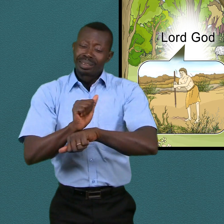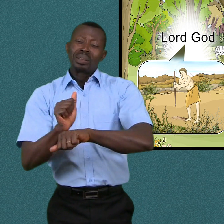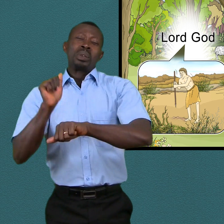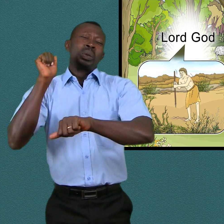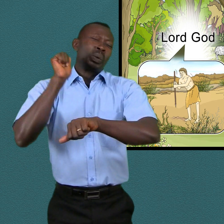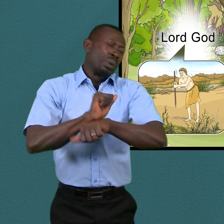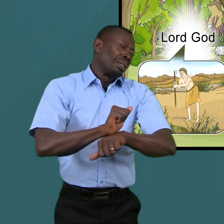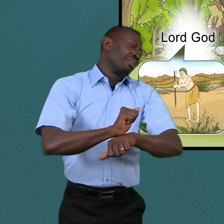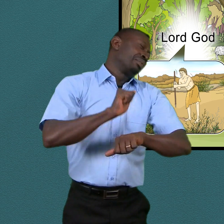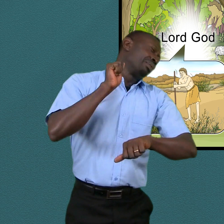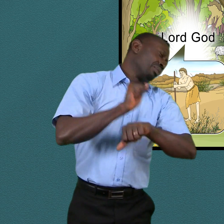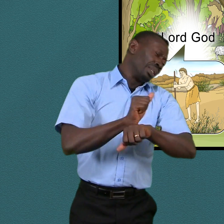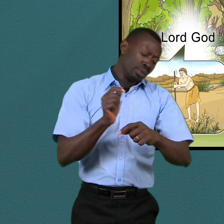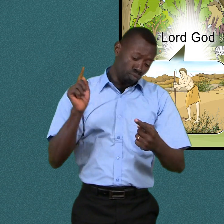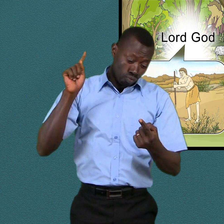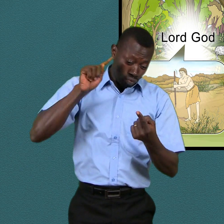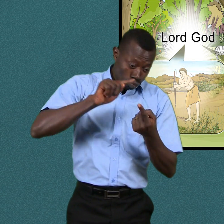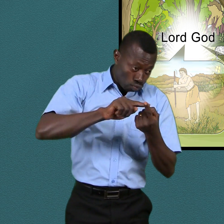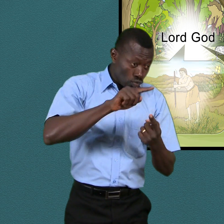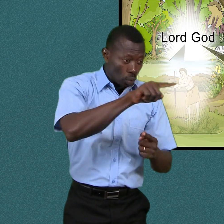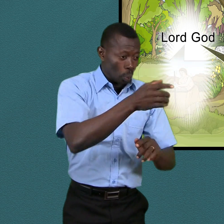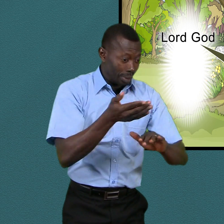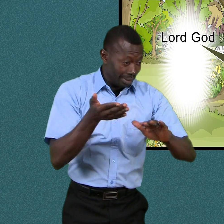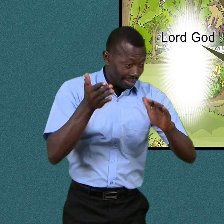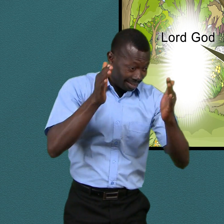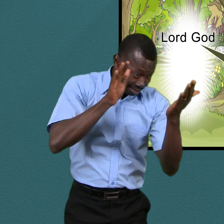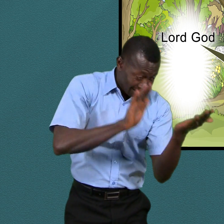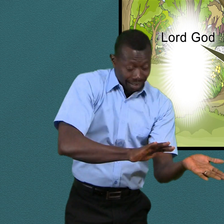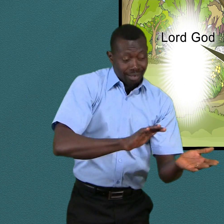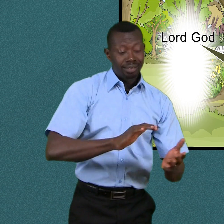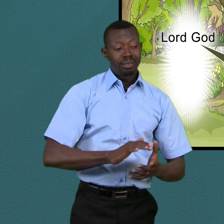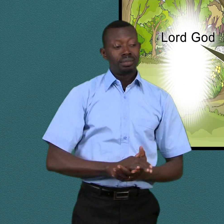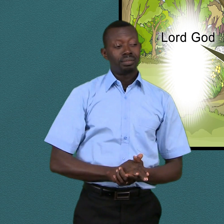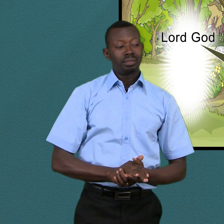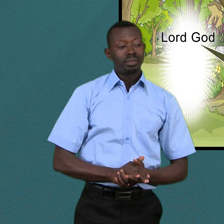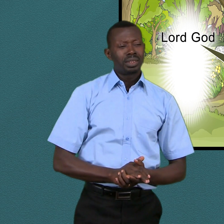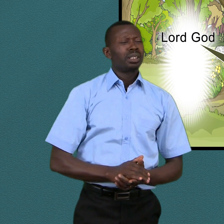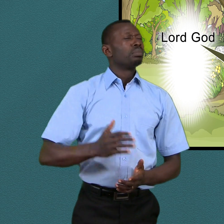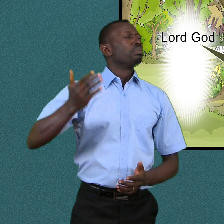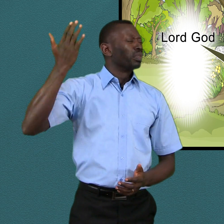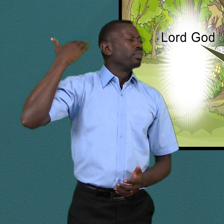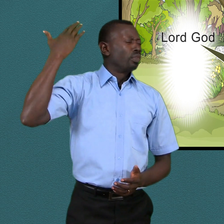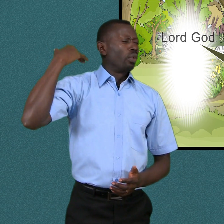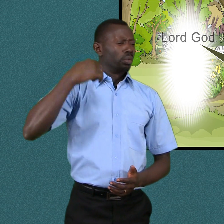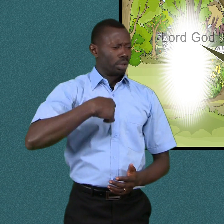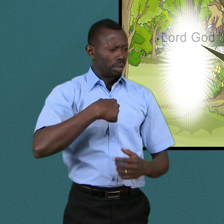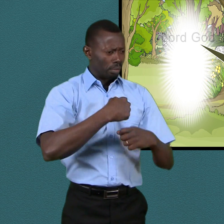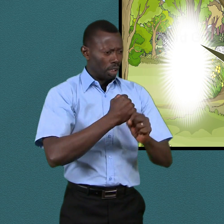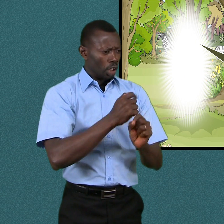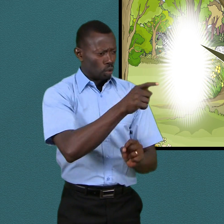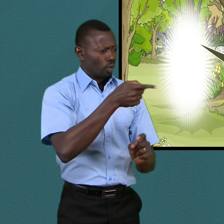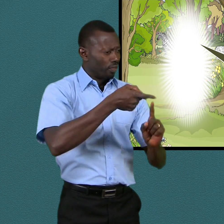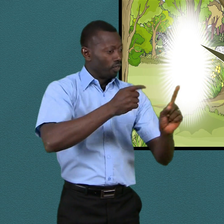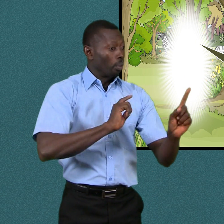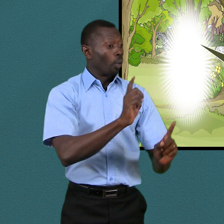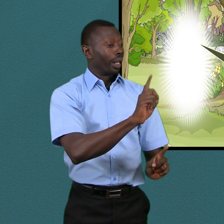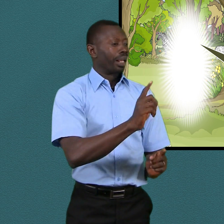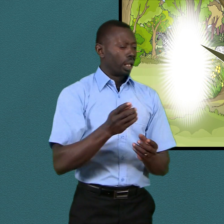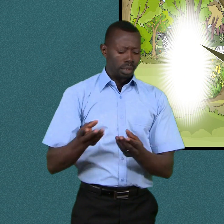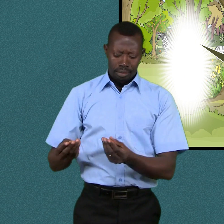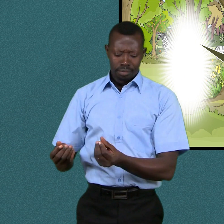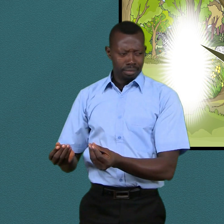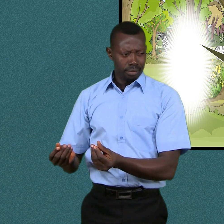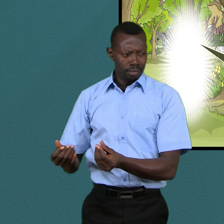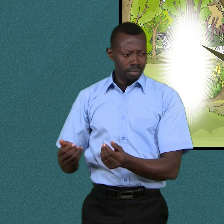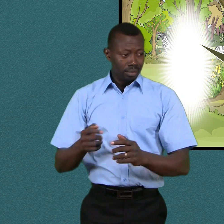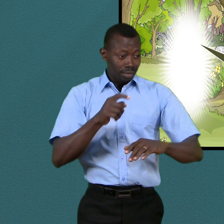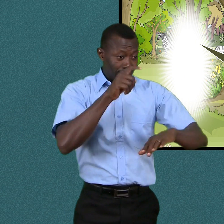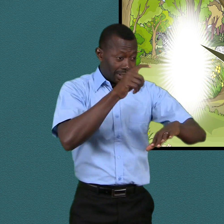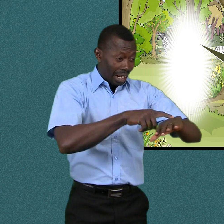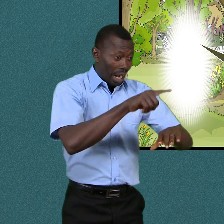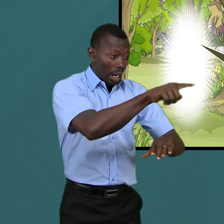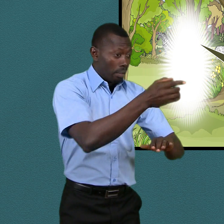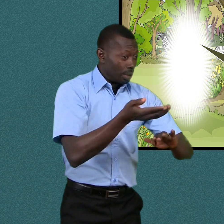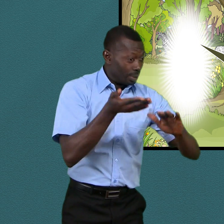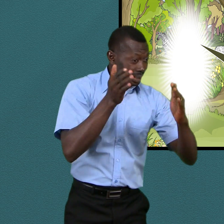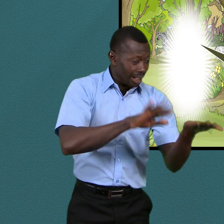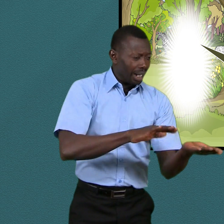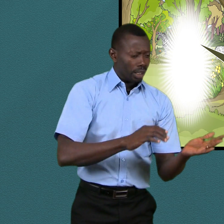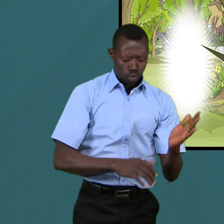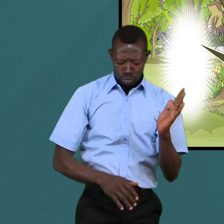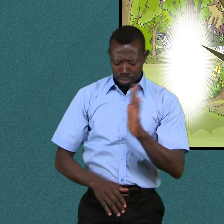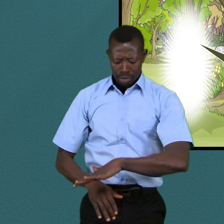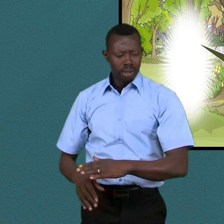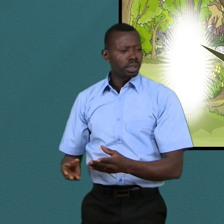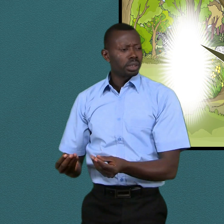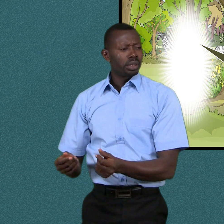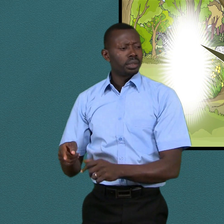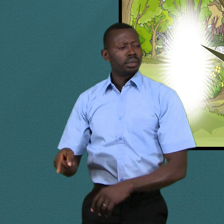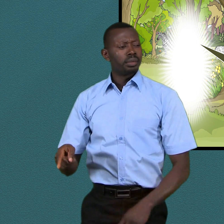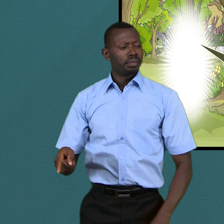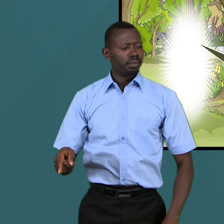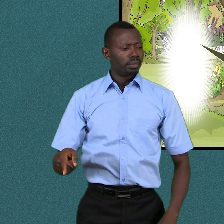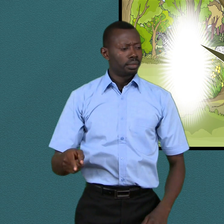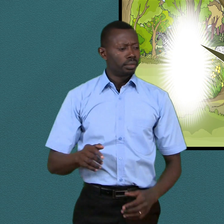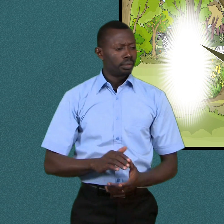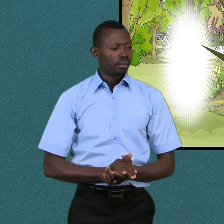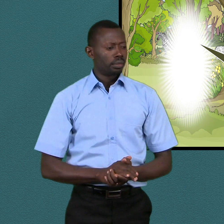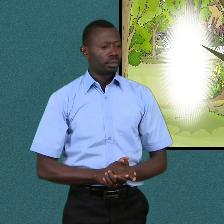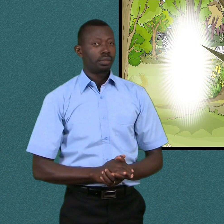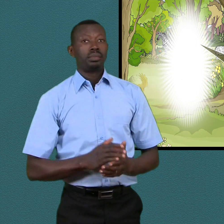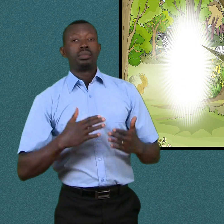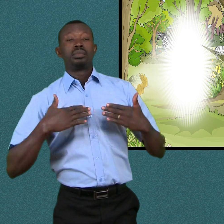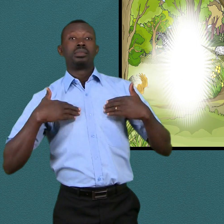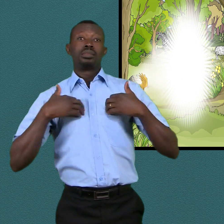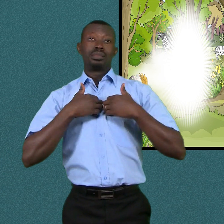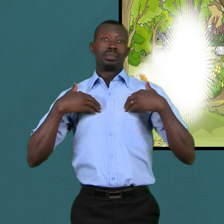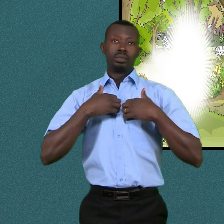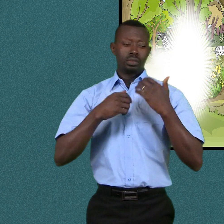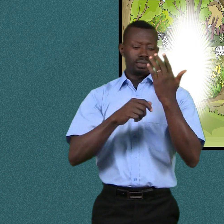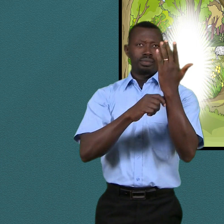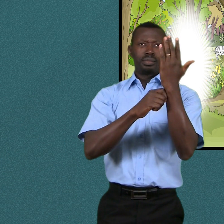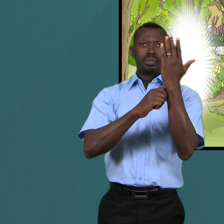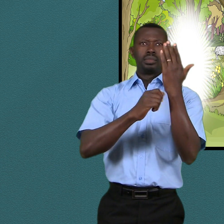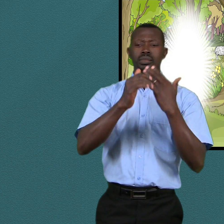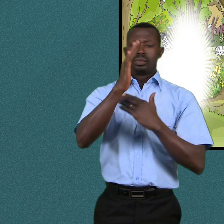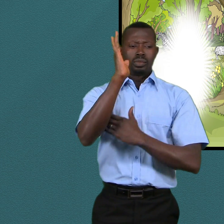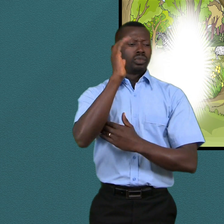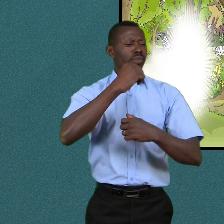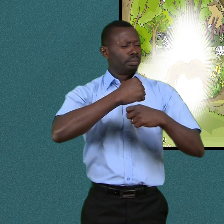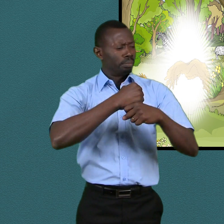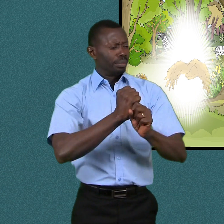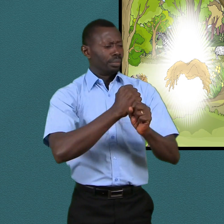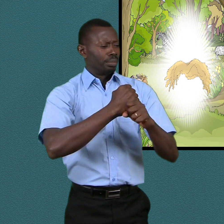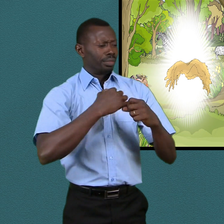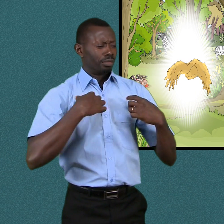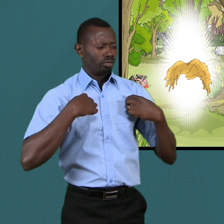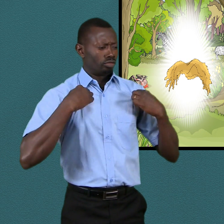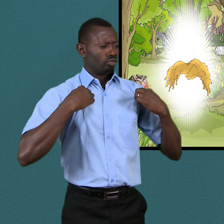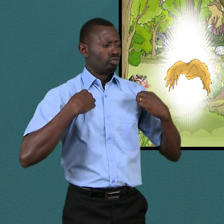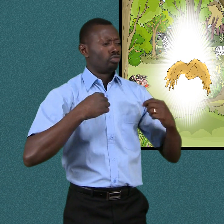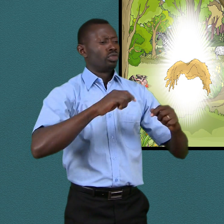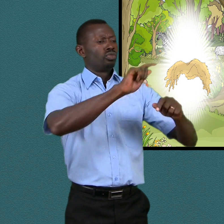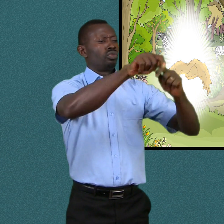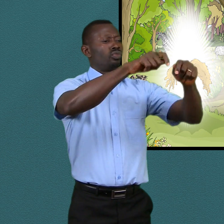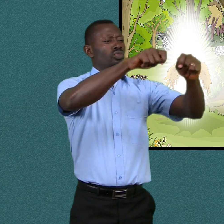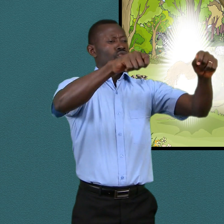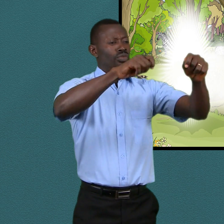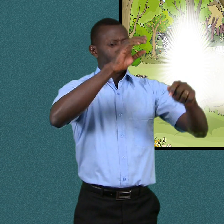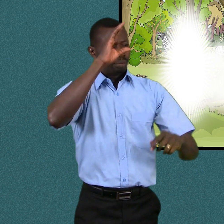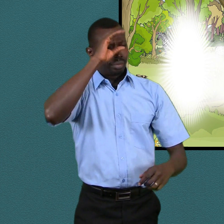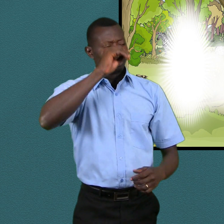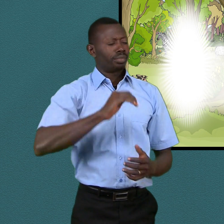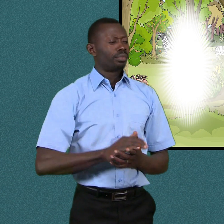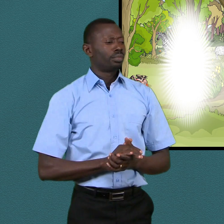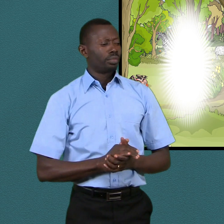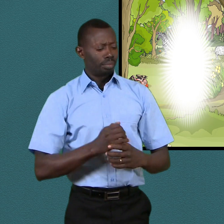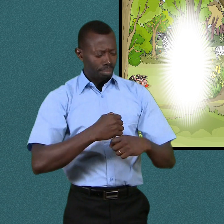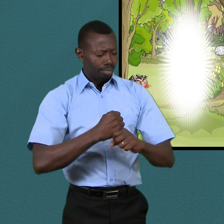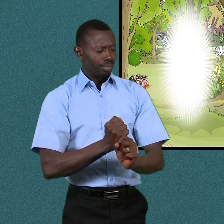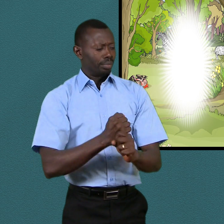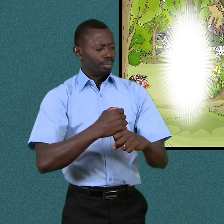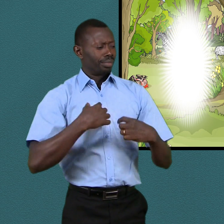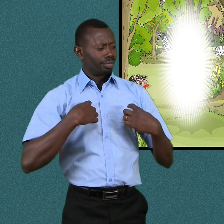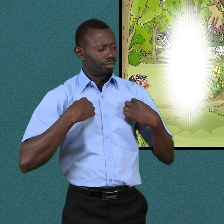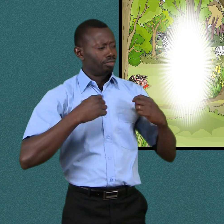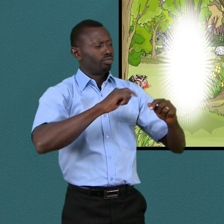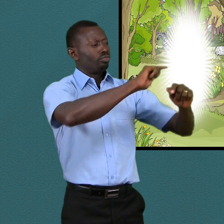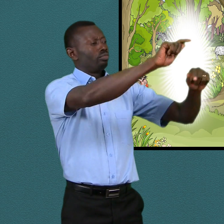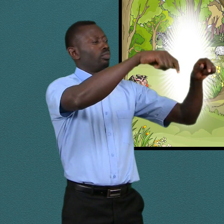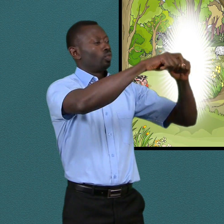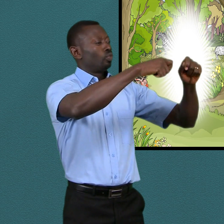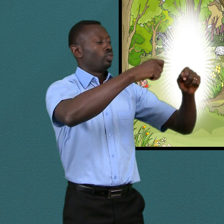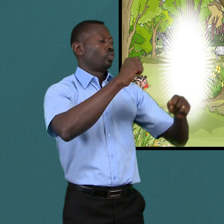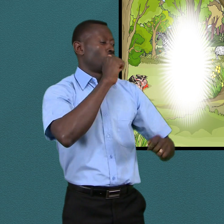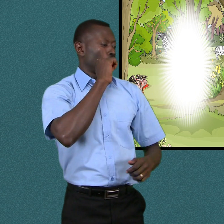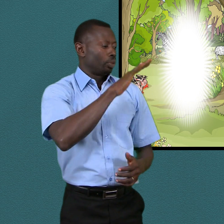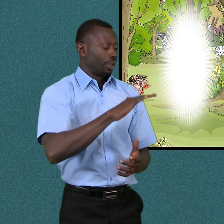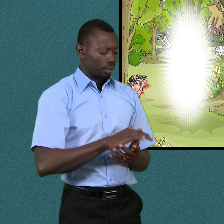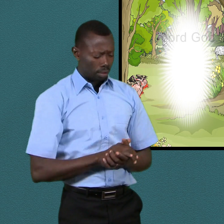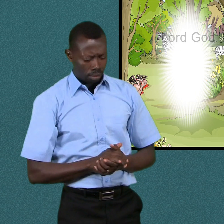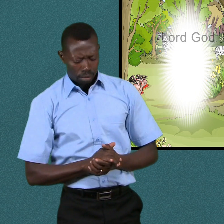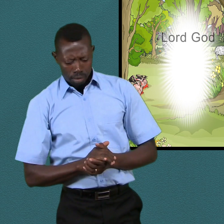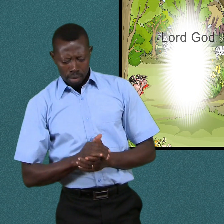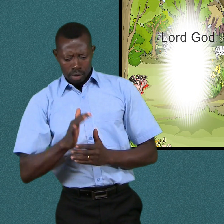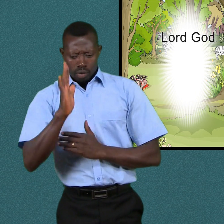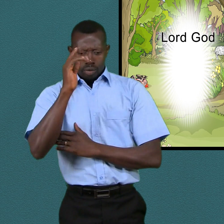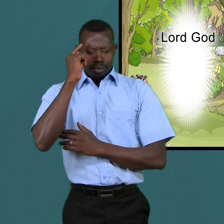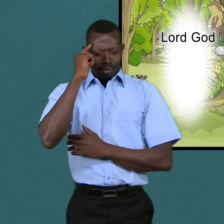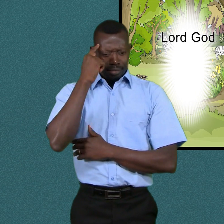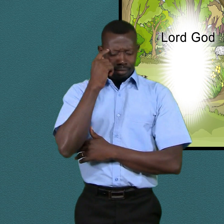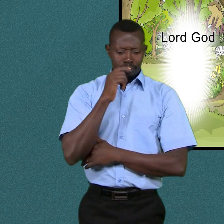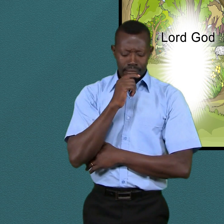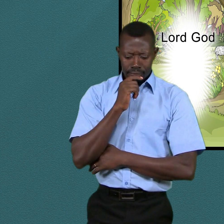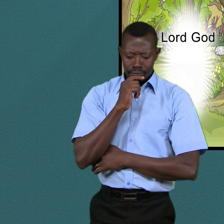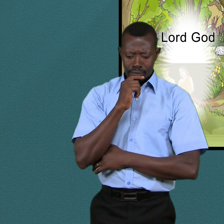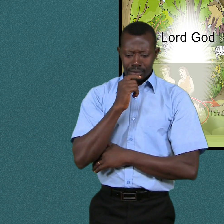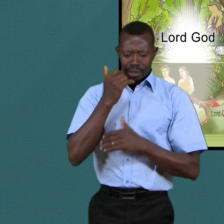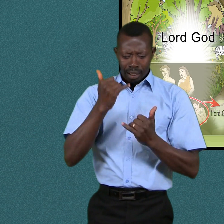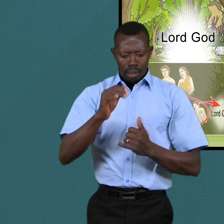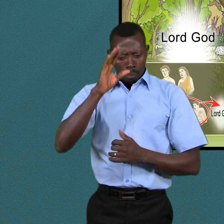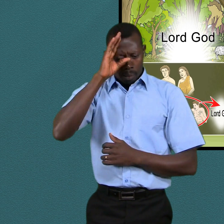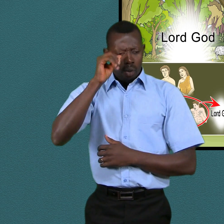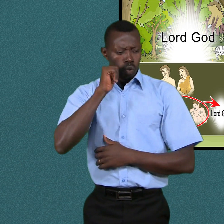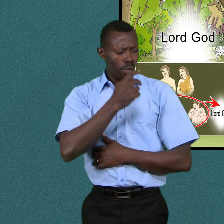By the sweat of your brow you will eat your bread, until you return to the ground— because out of it were you taken. For dust you are, and to dust you shall return.” And Adam named his wife Eve, because she would be the mother of all the living. And the LORD God made garments of skin for Adam and his wife, and He clothed them.